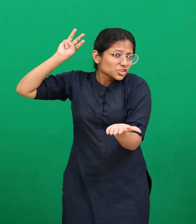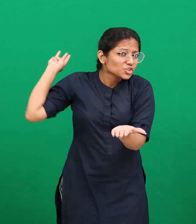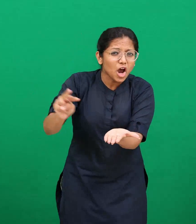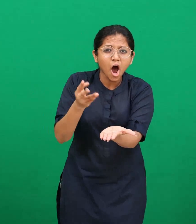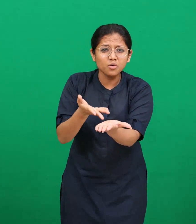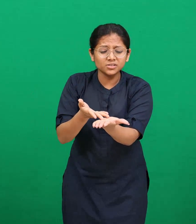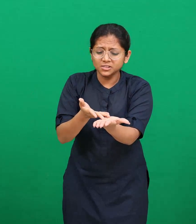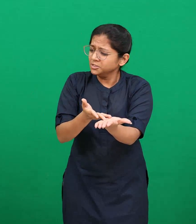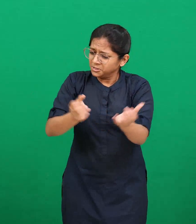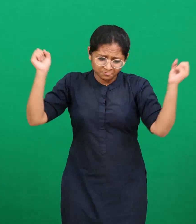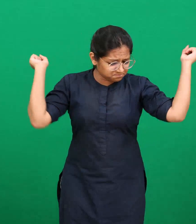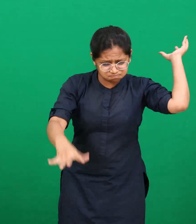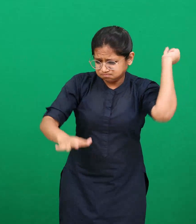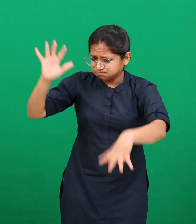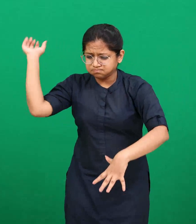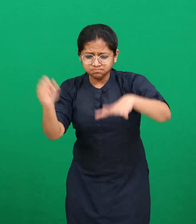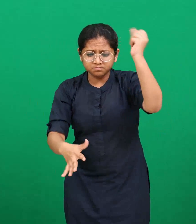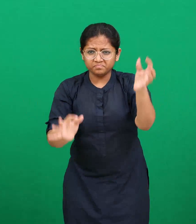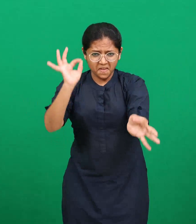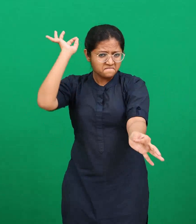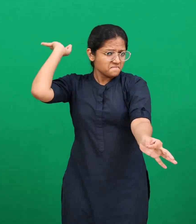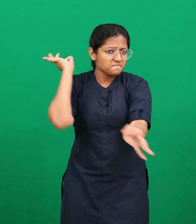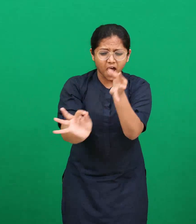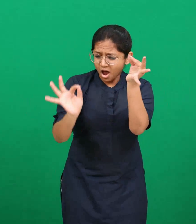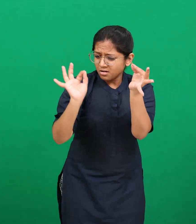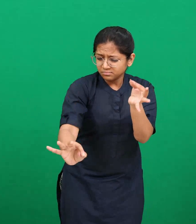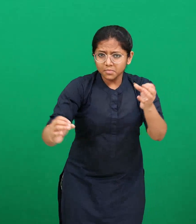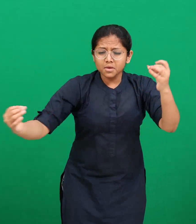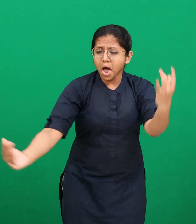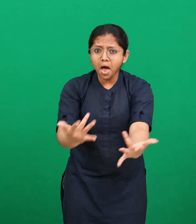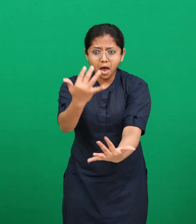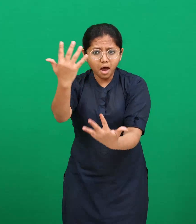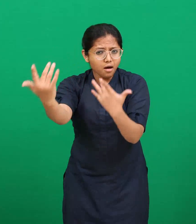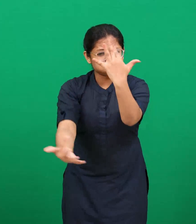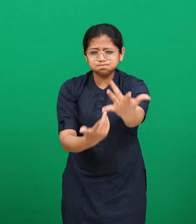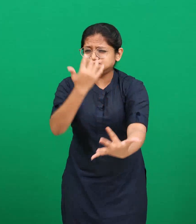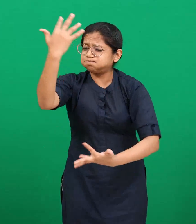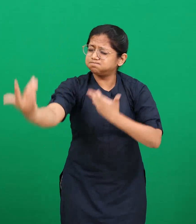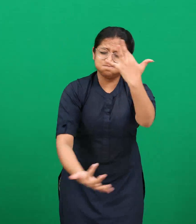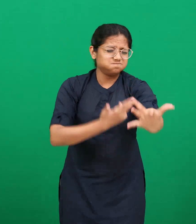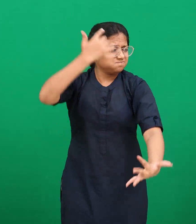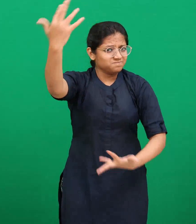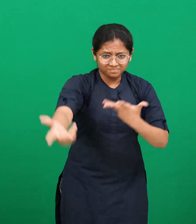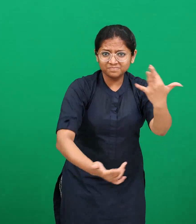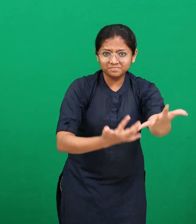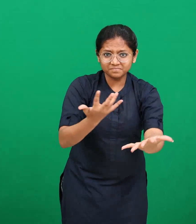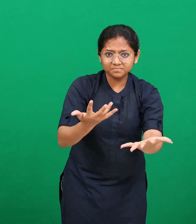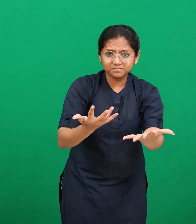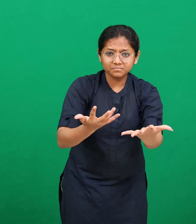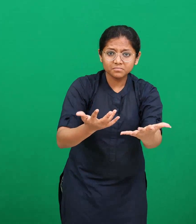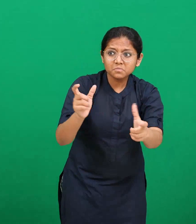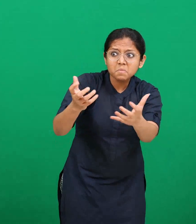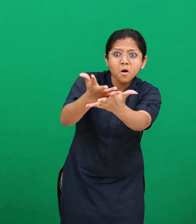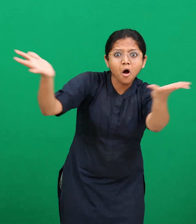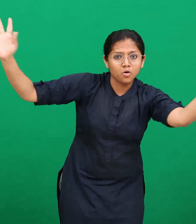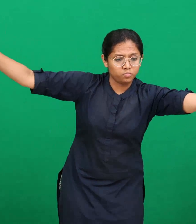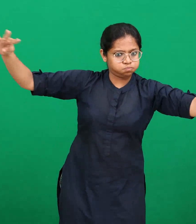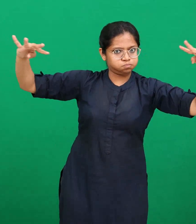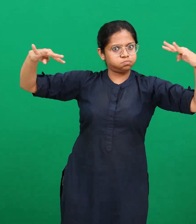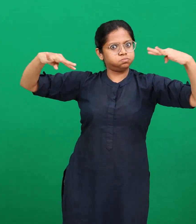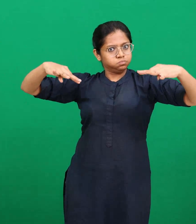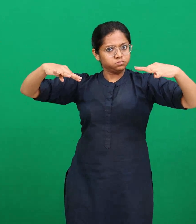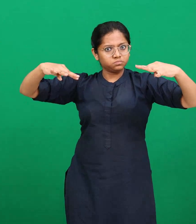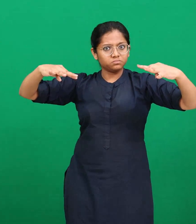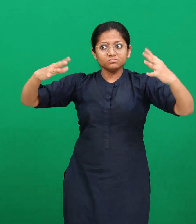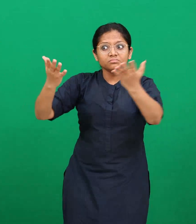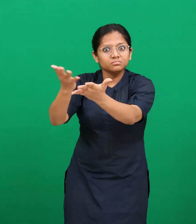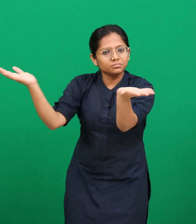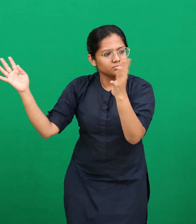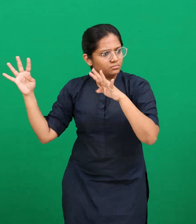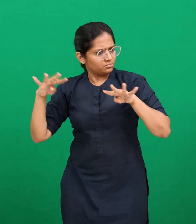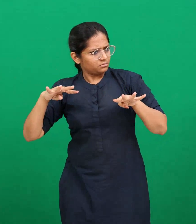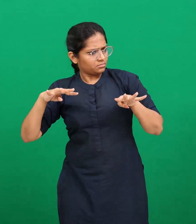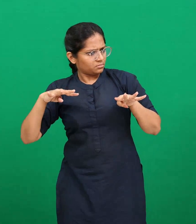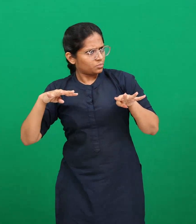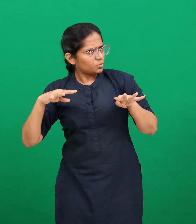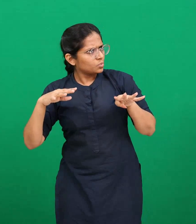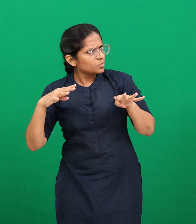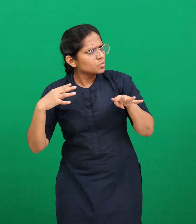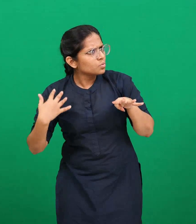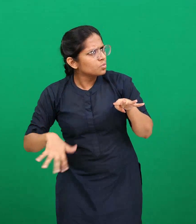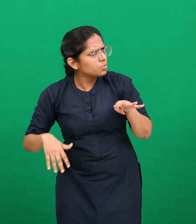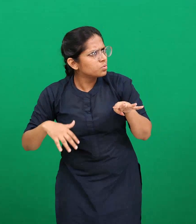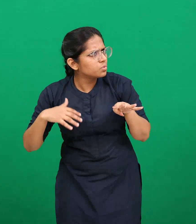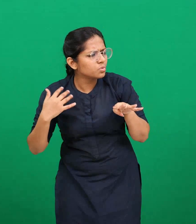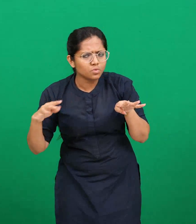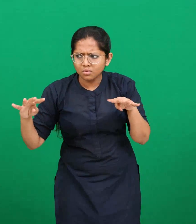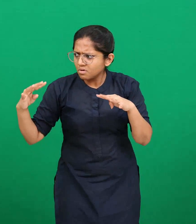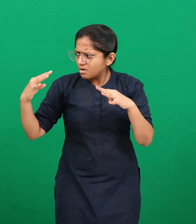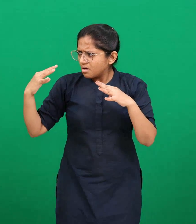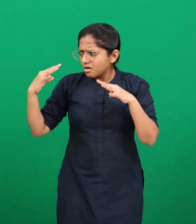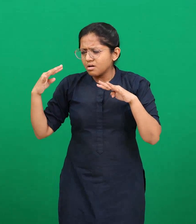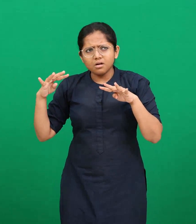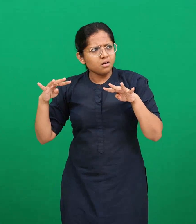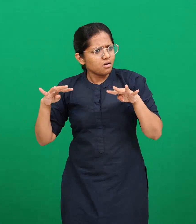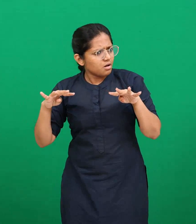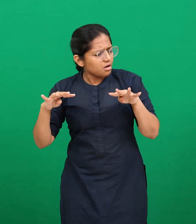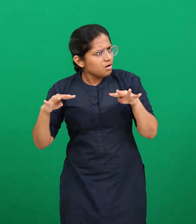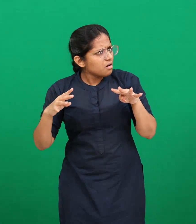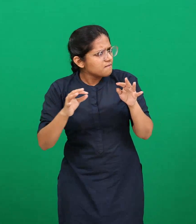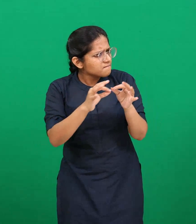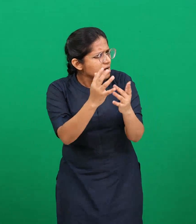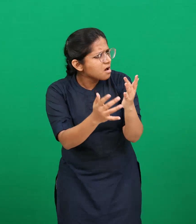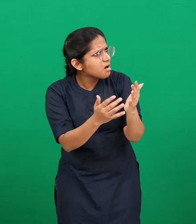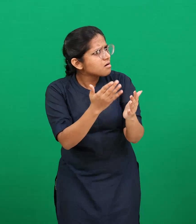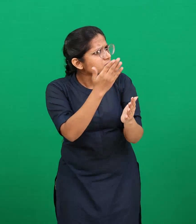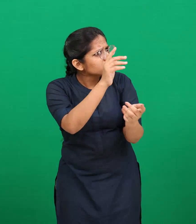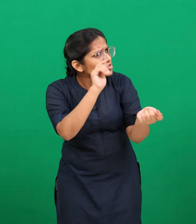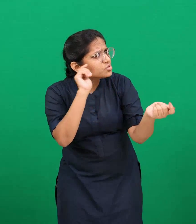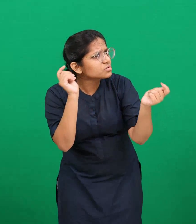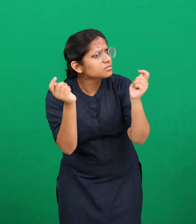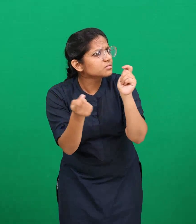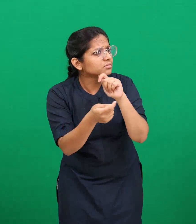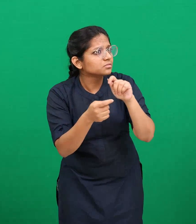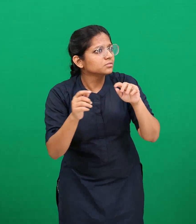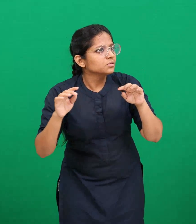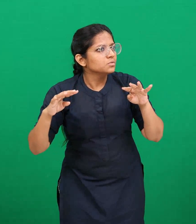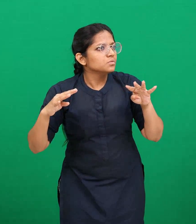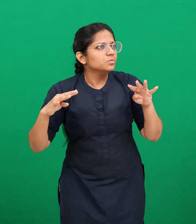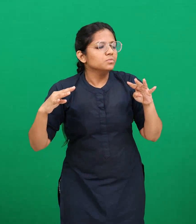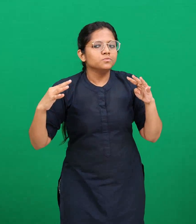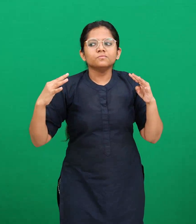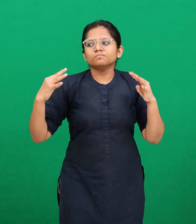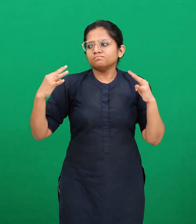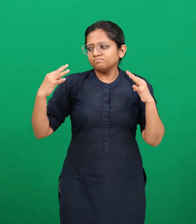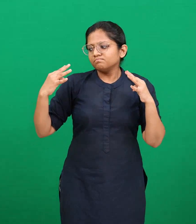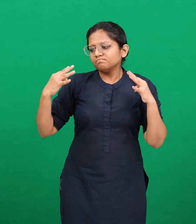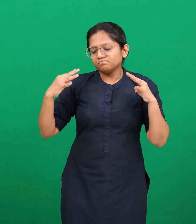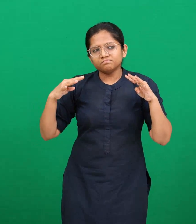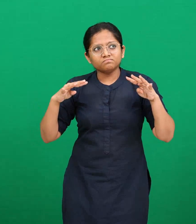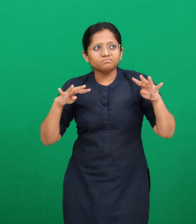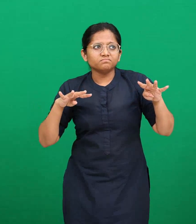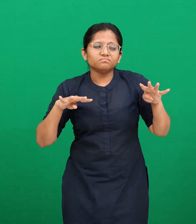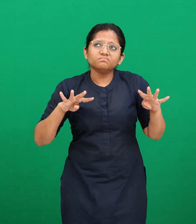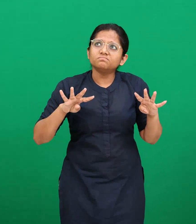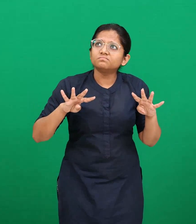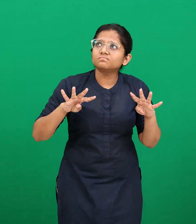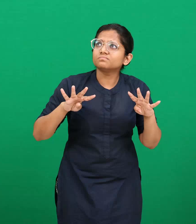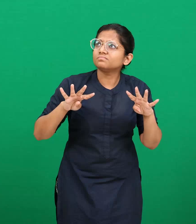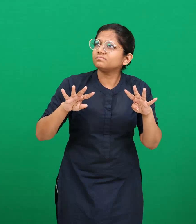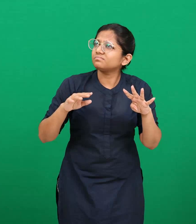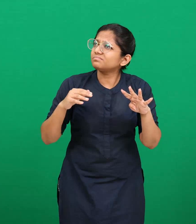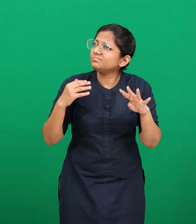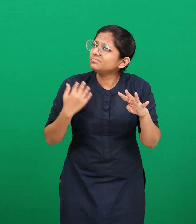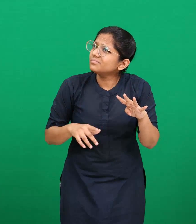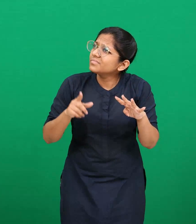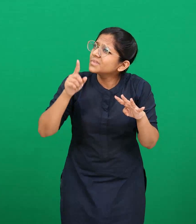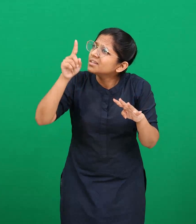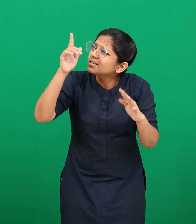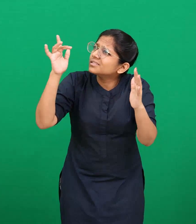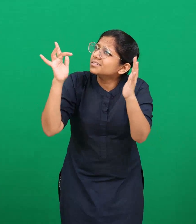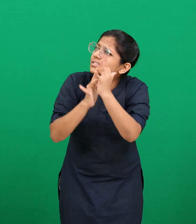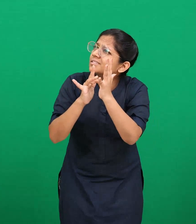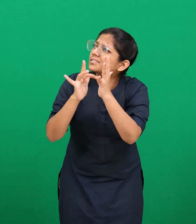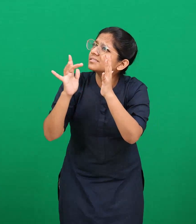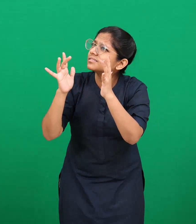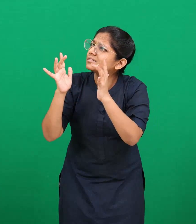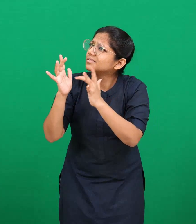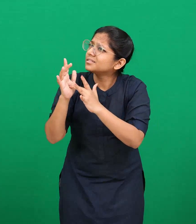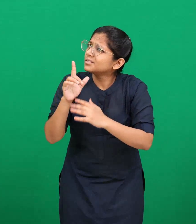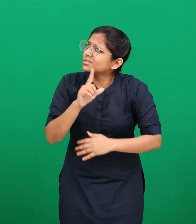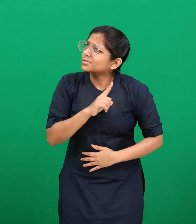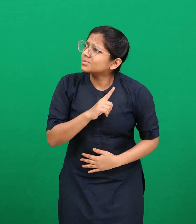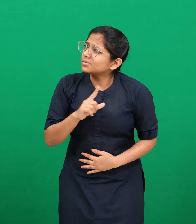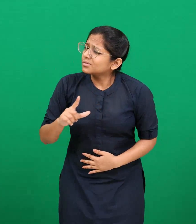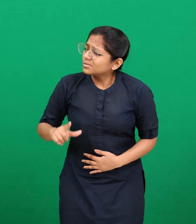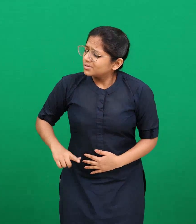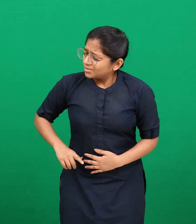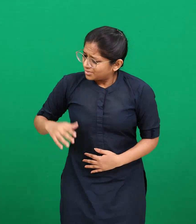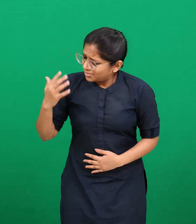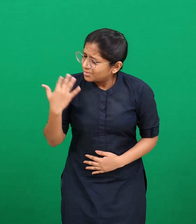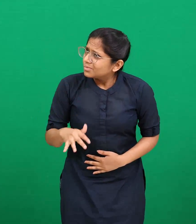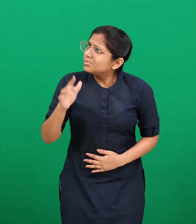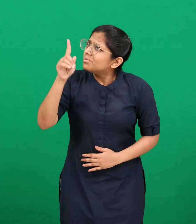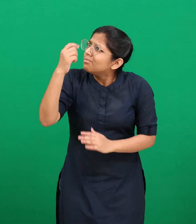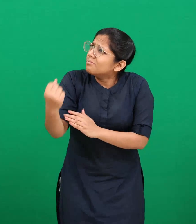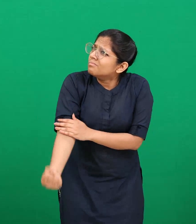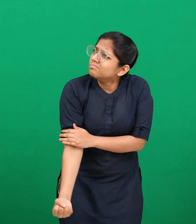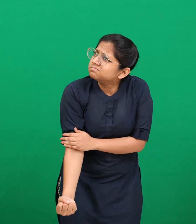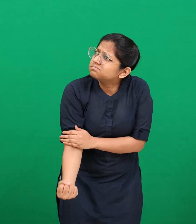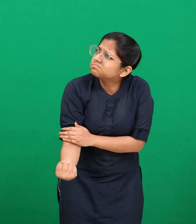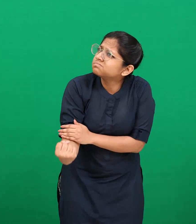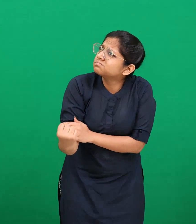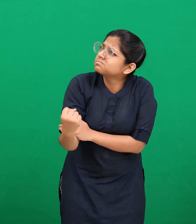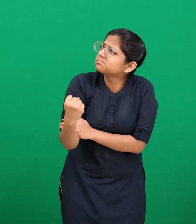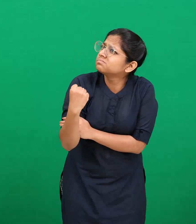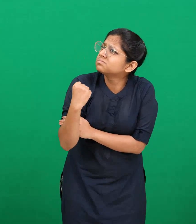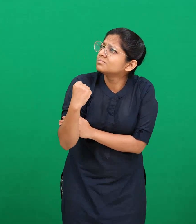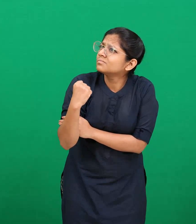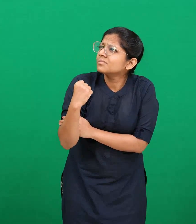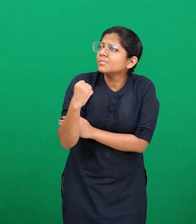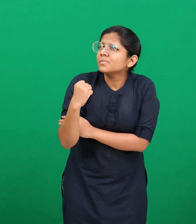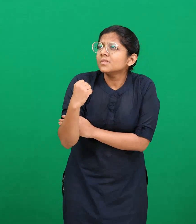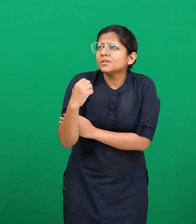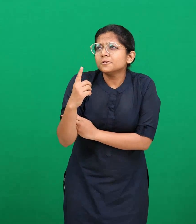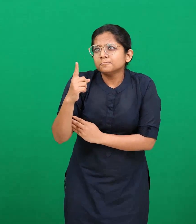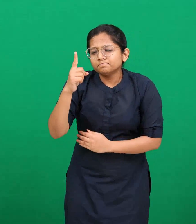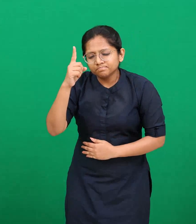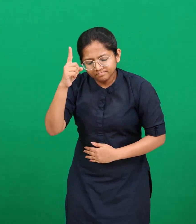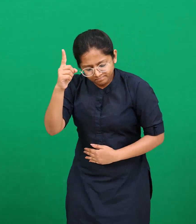When the value of the books was calculated, the total came to fifty thousand drachmas.